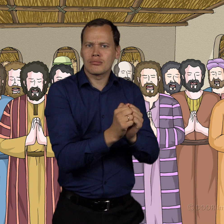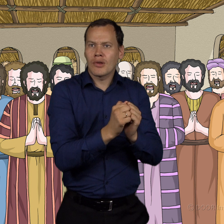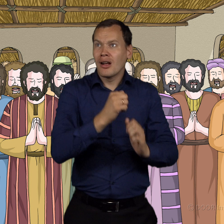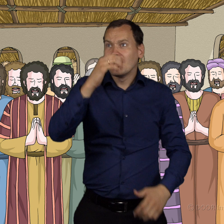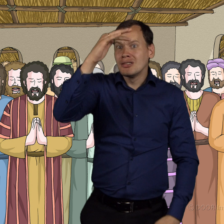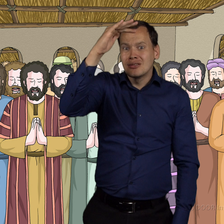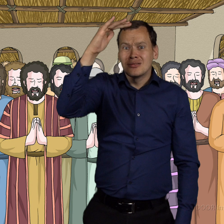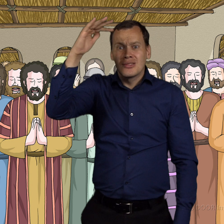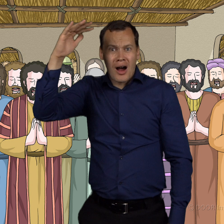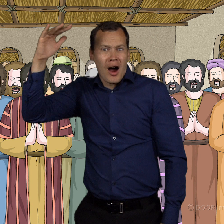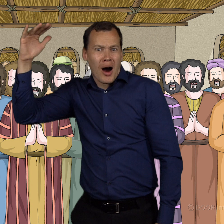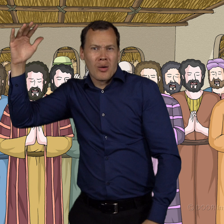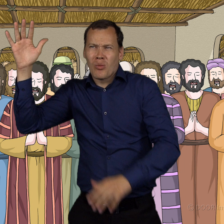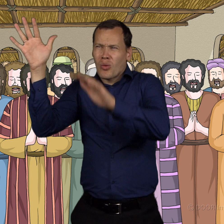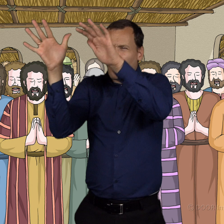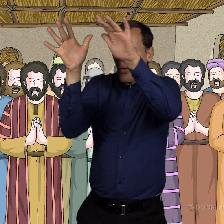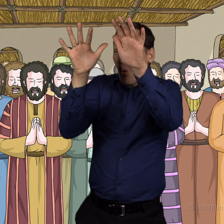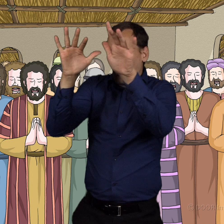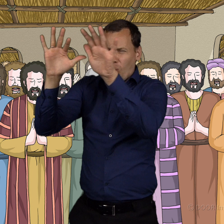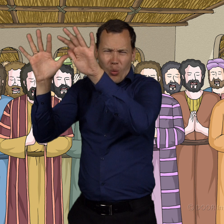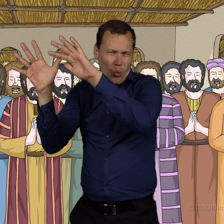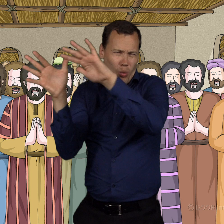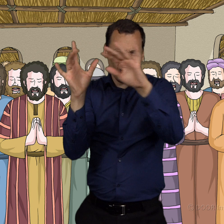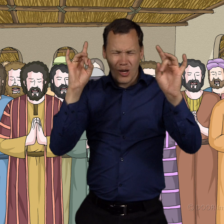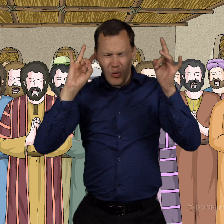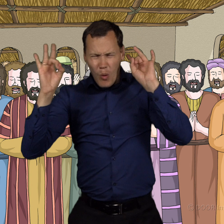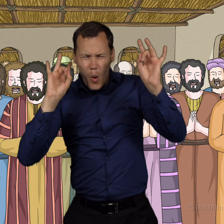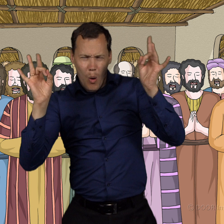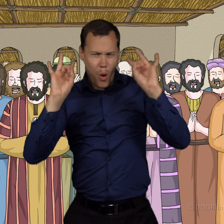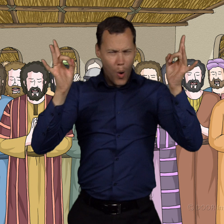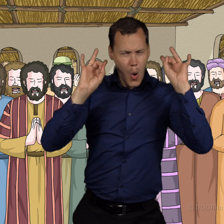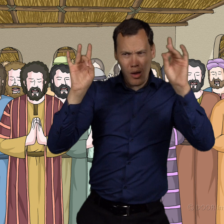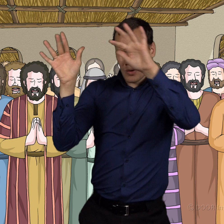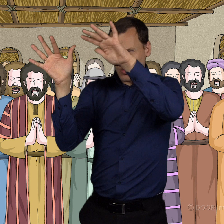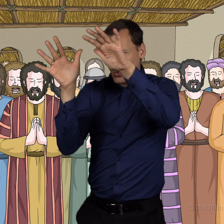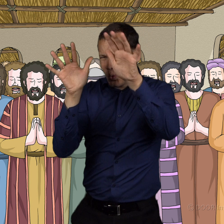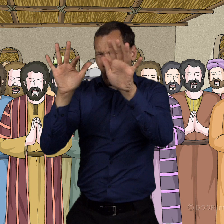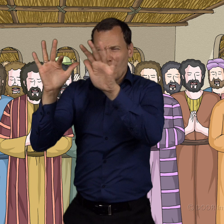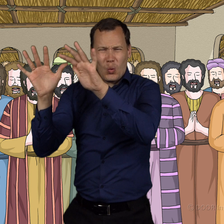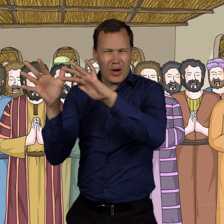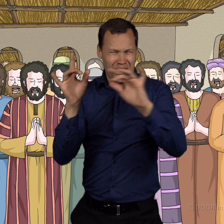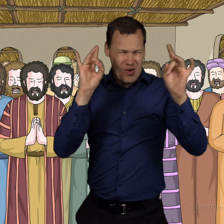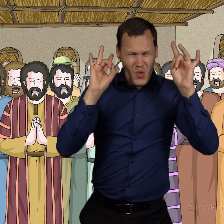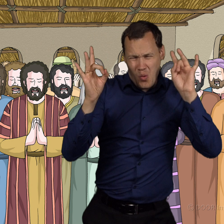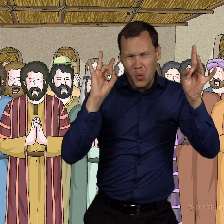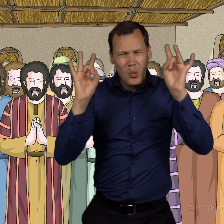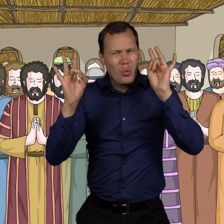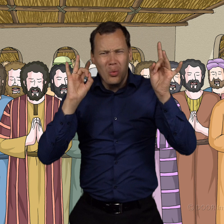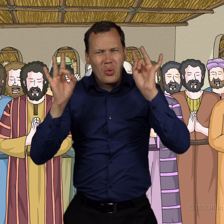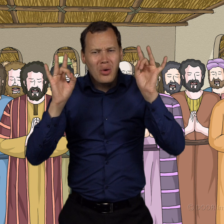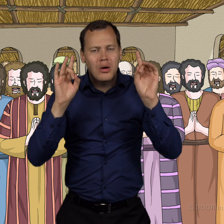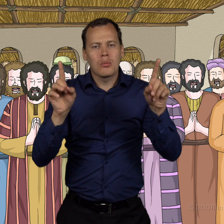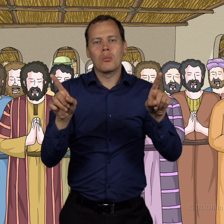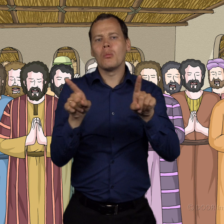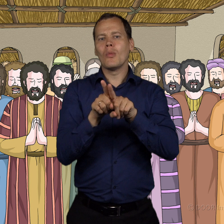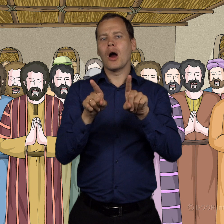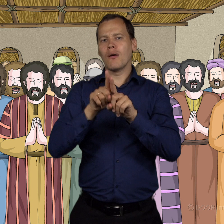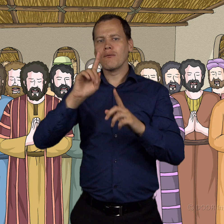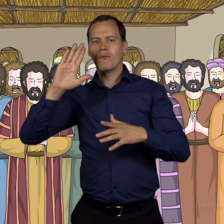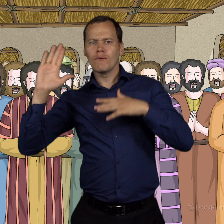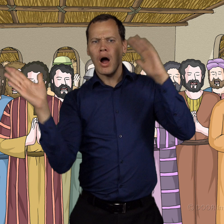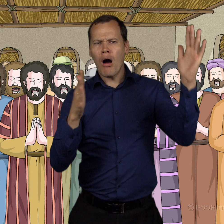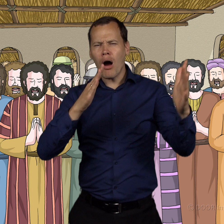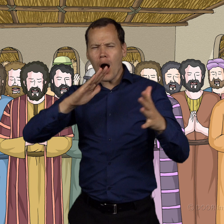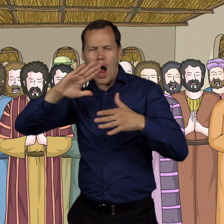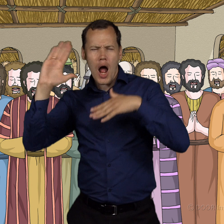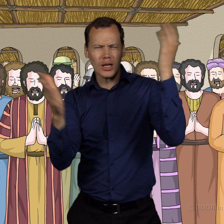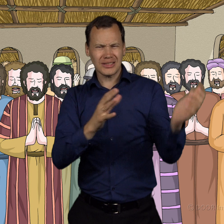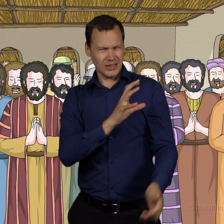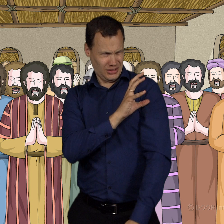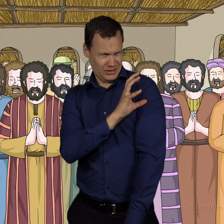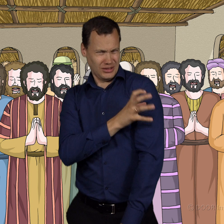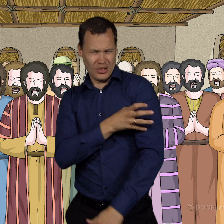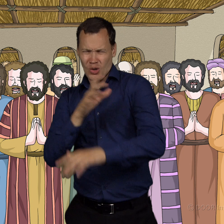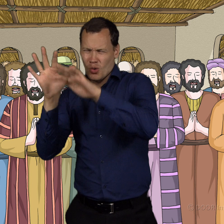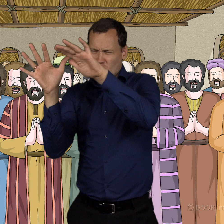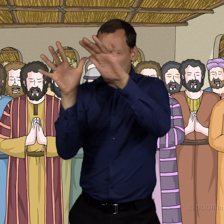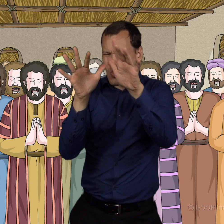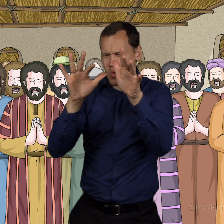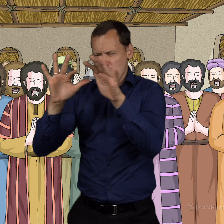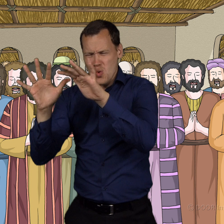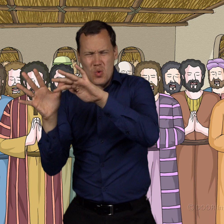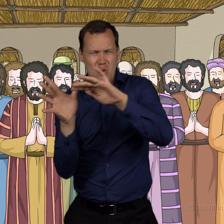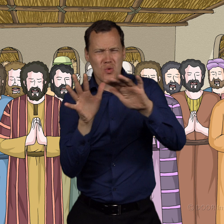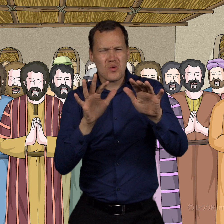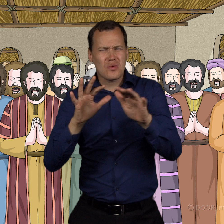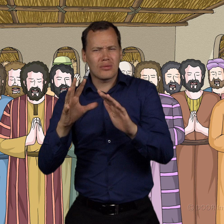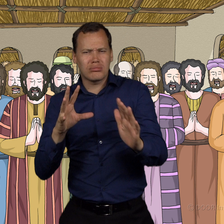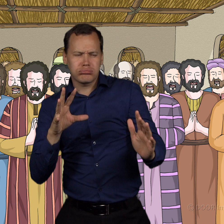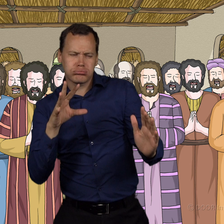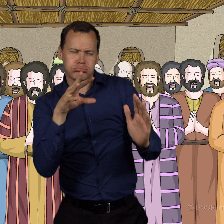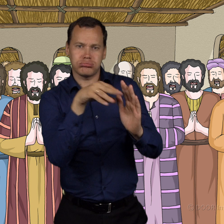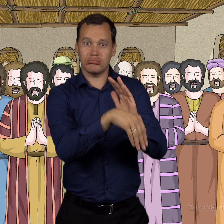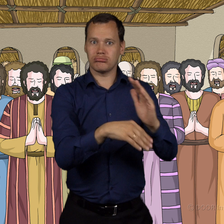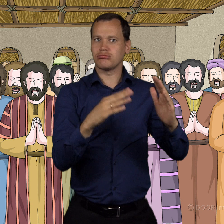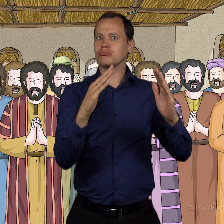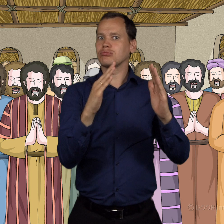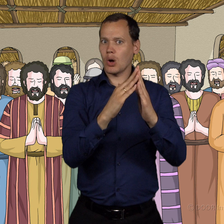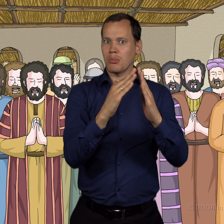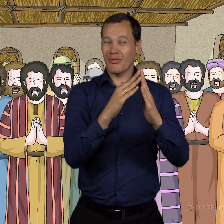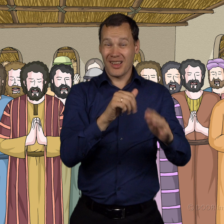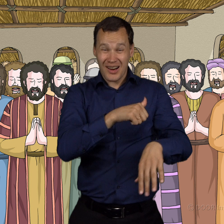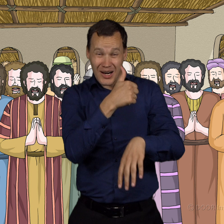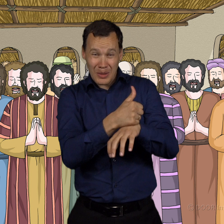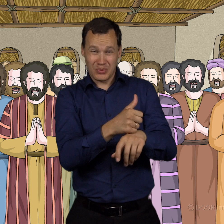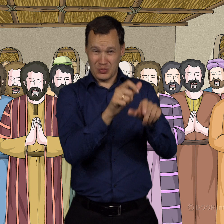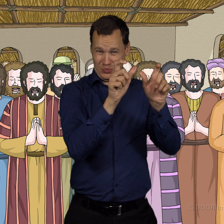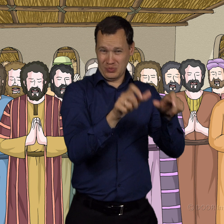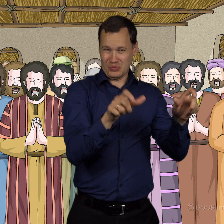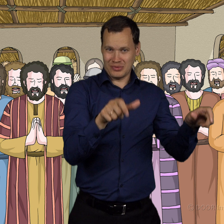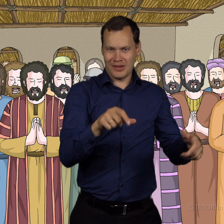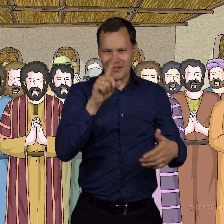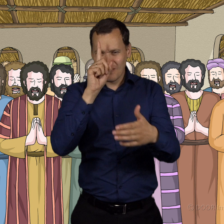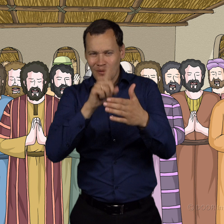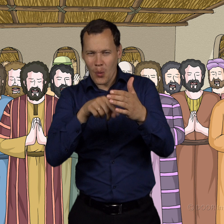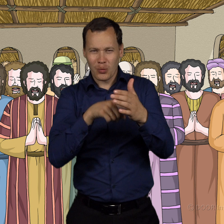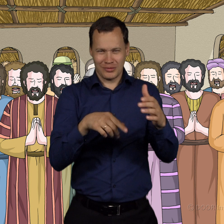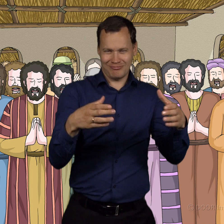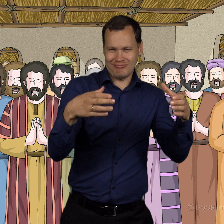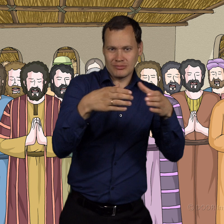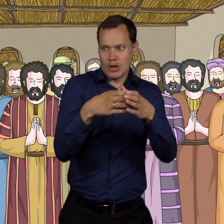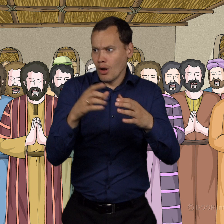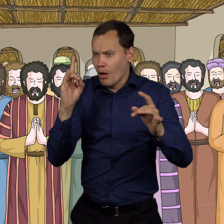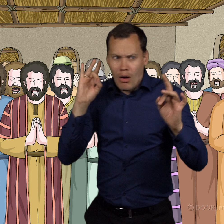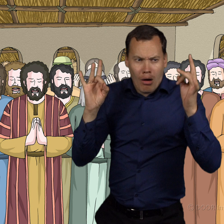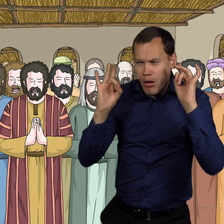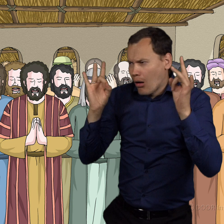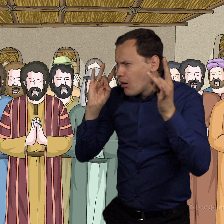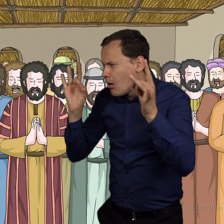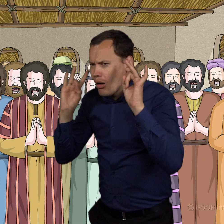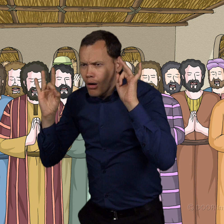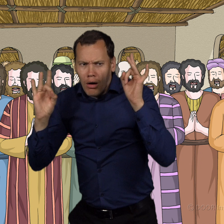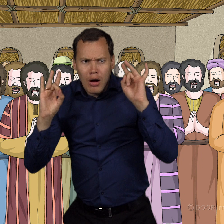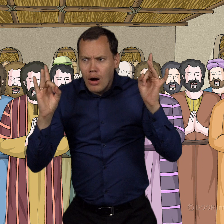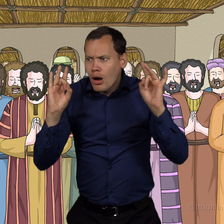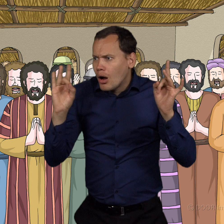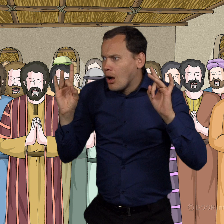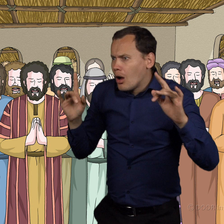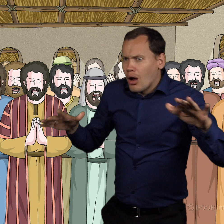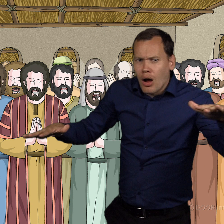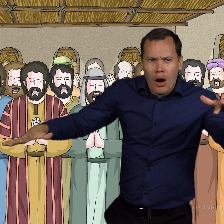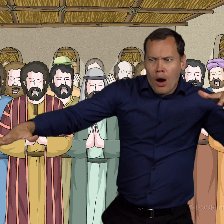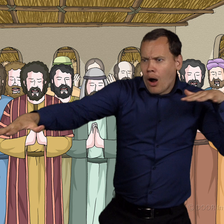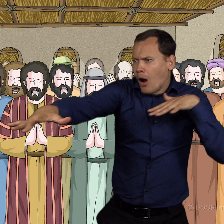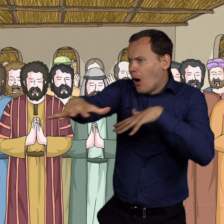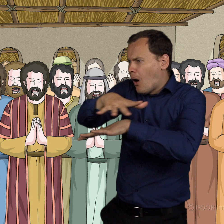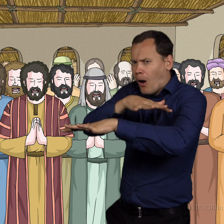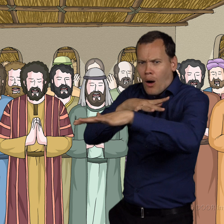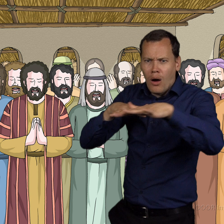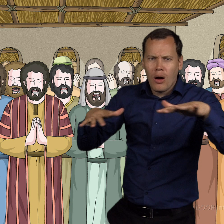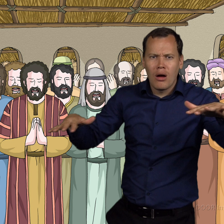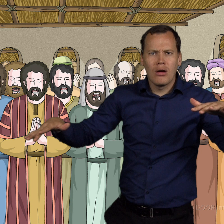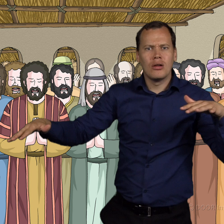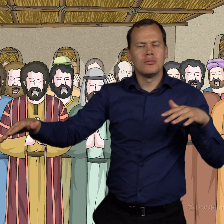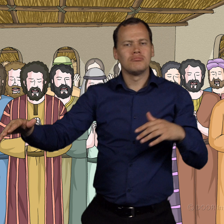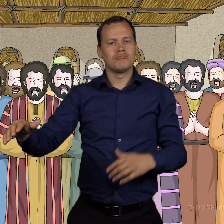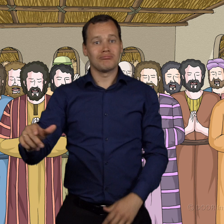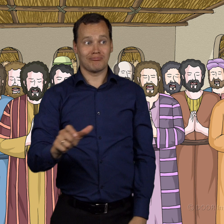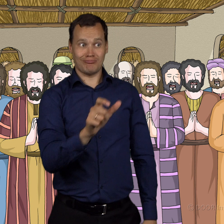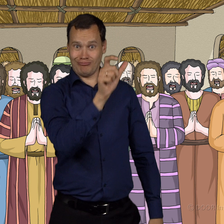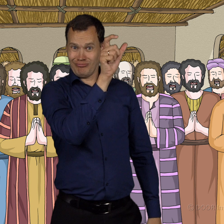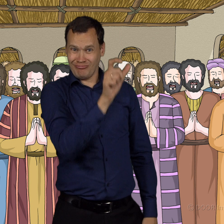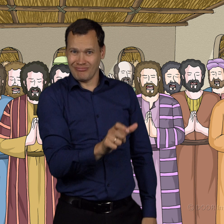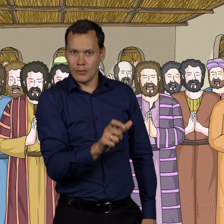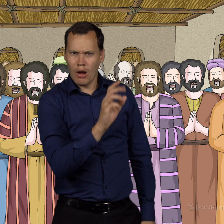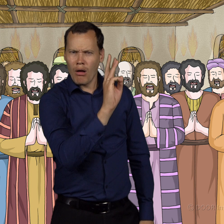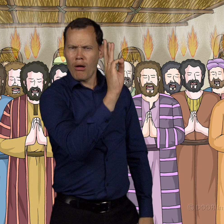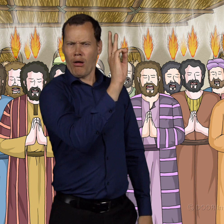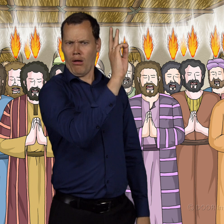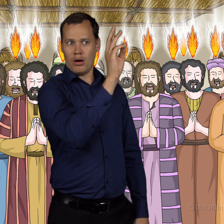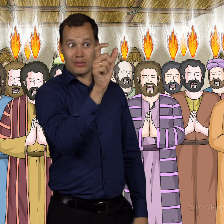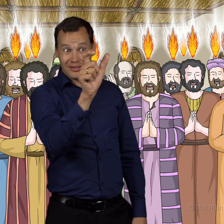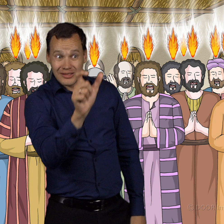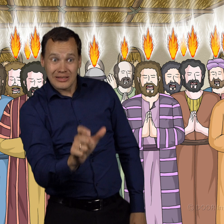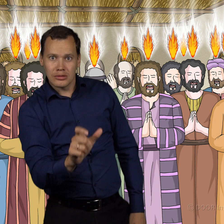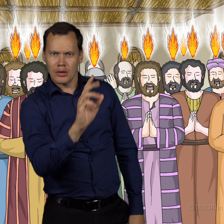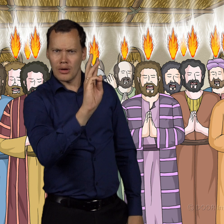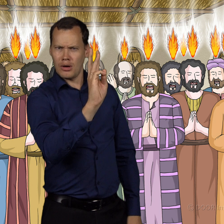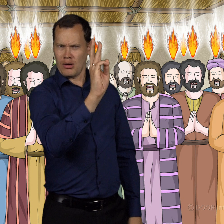Suddenly a sound like a mighty rushing wind came from heaven and filled the whole house where they were sitting.